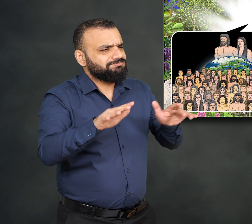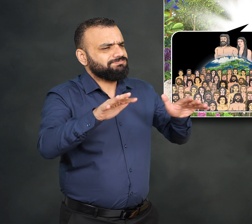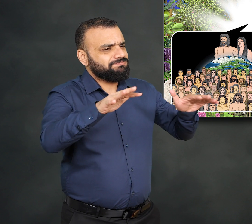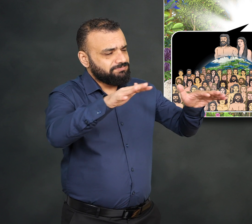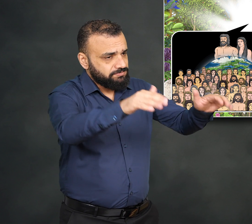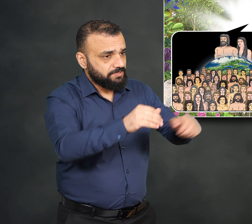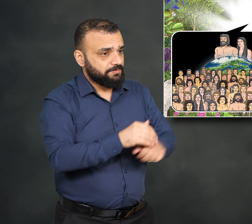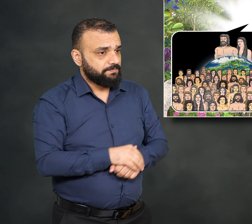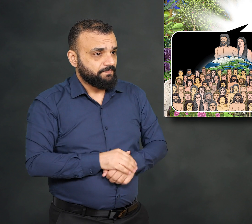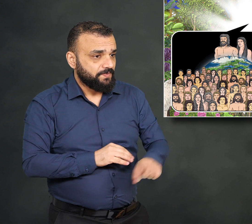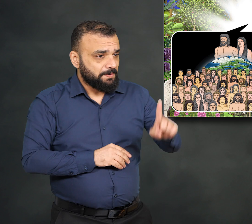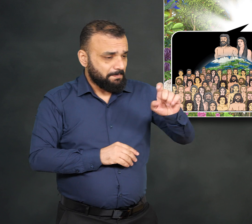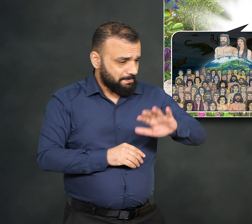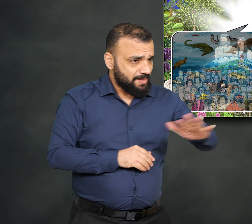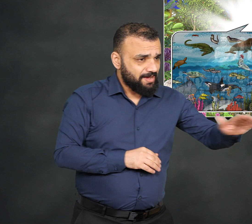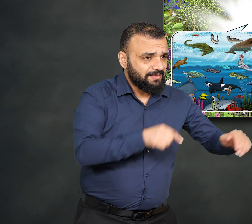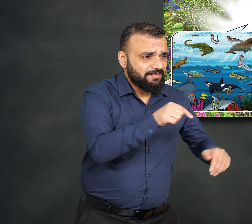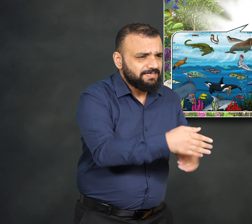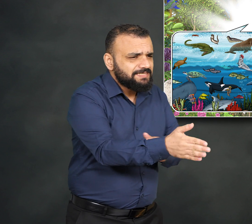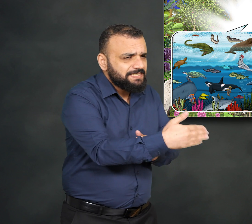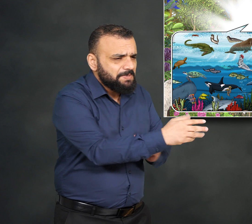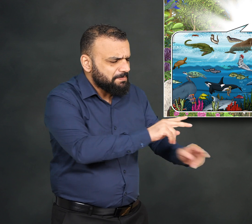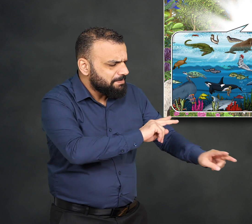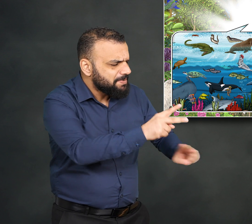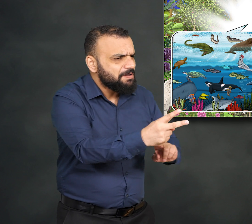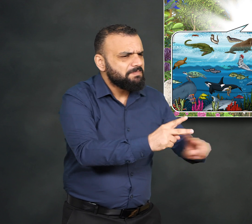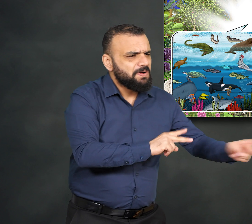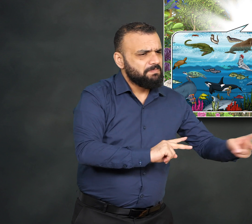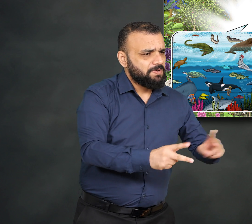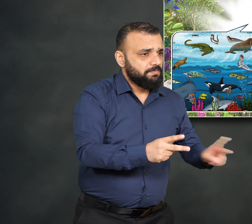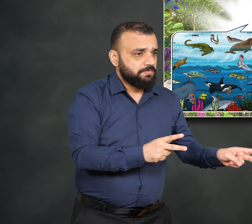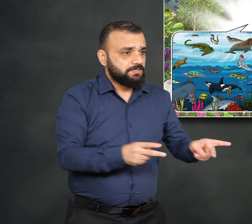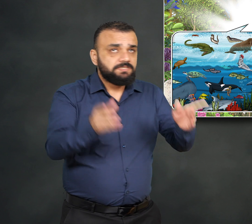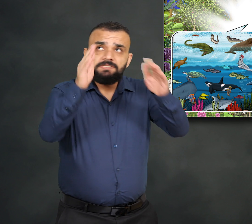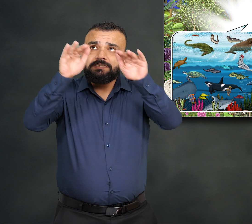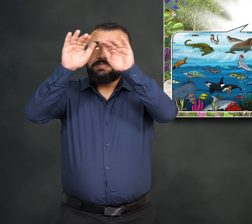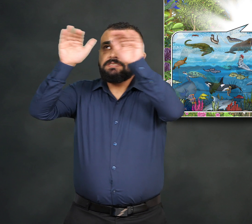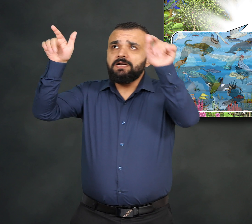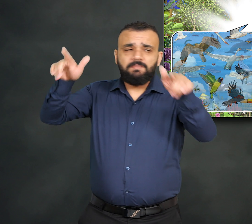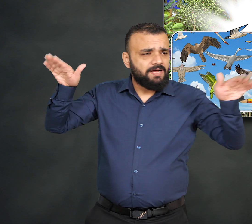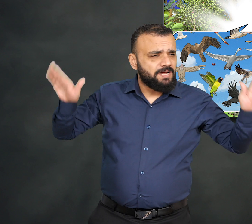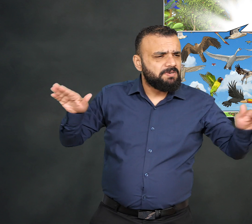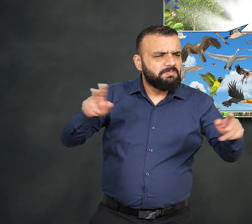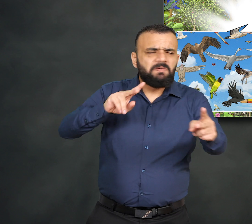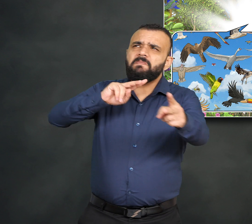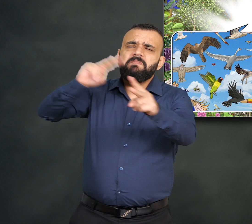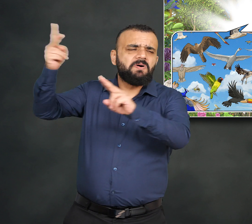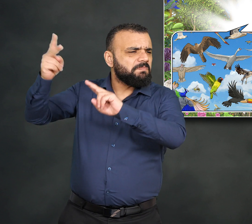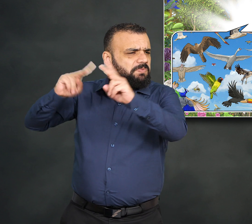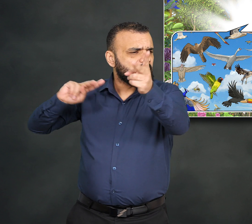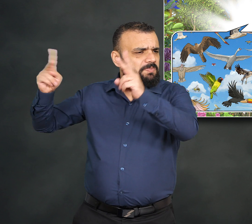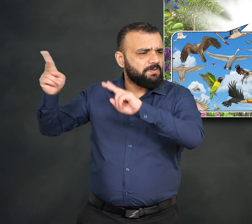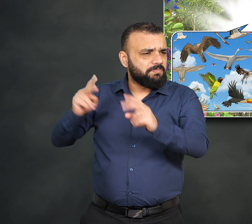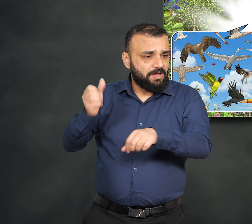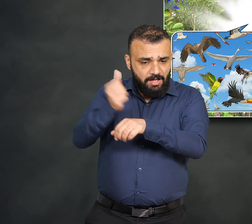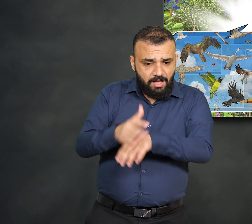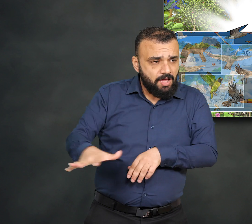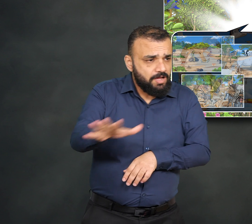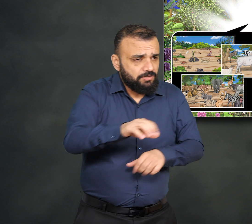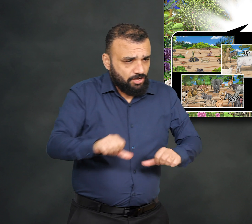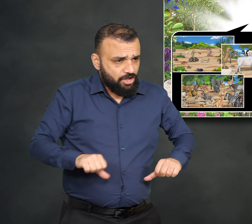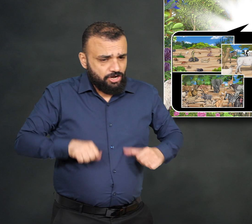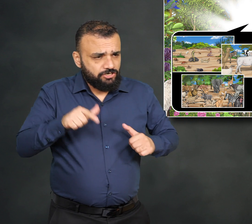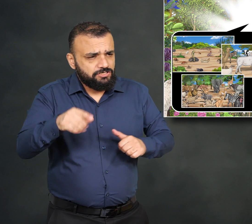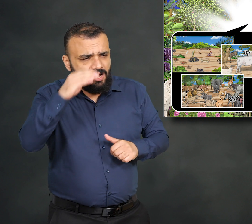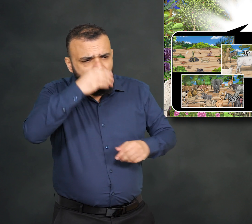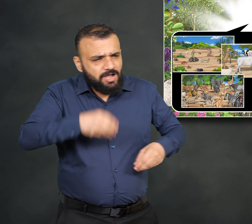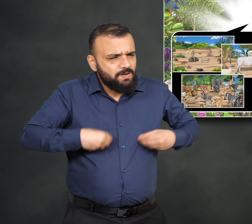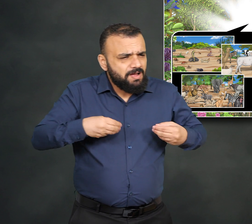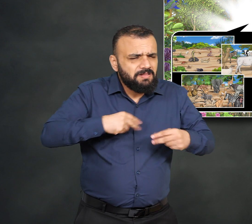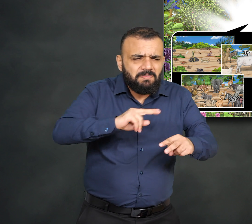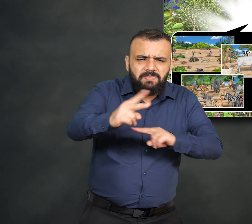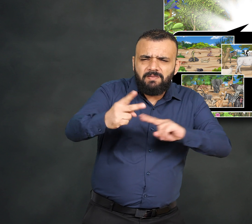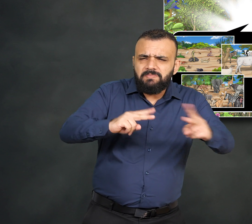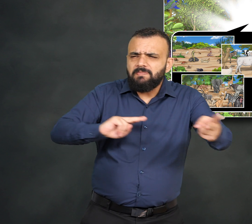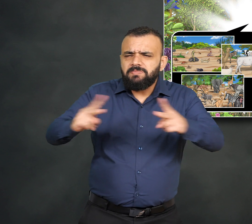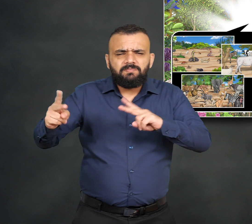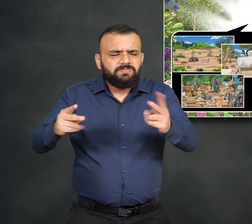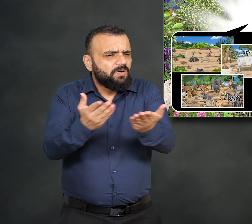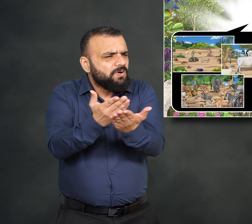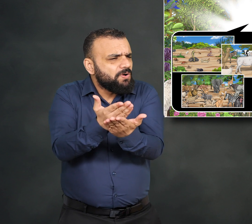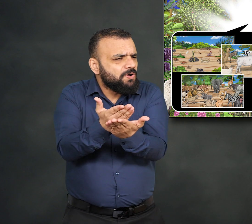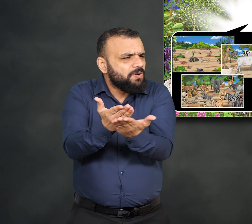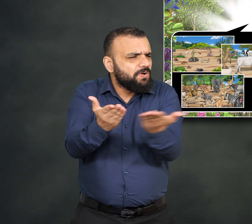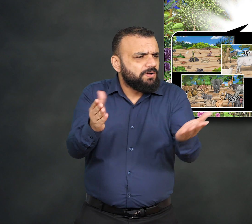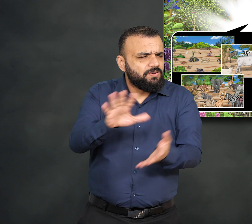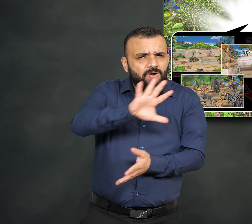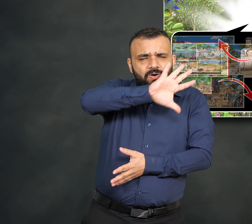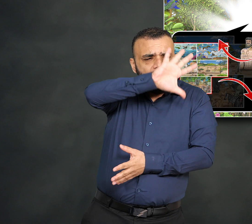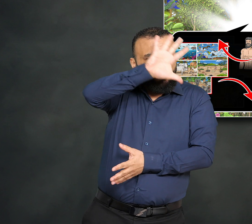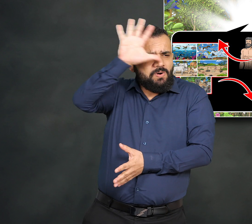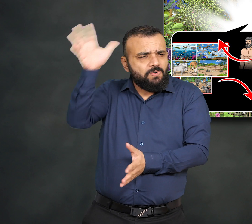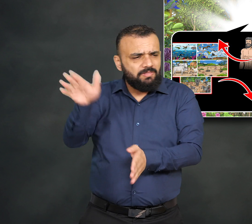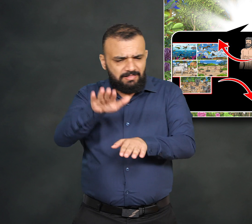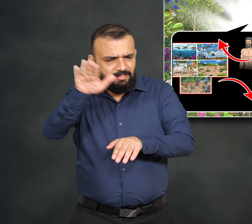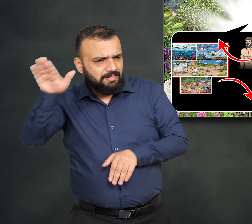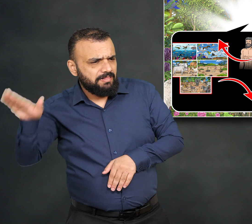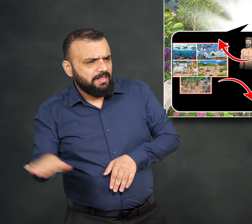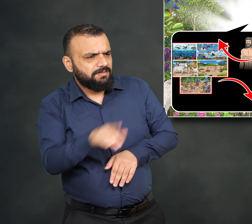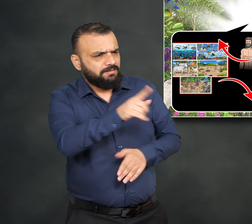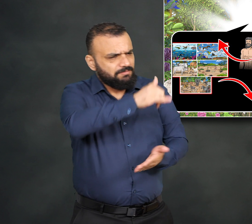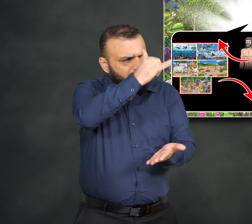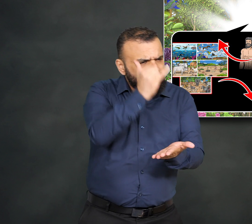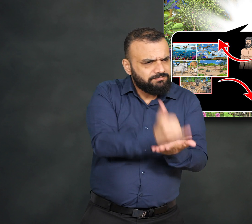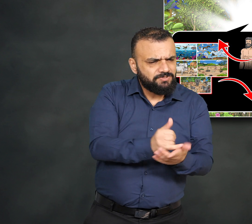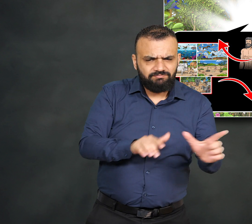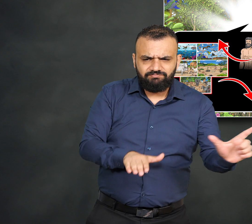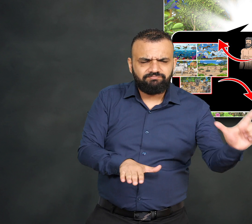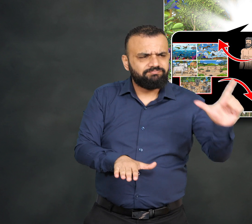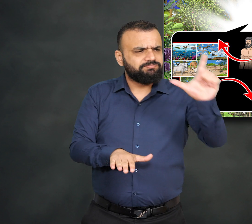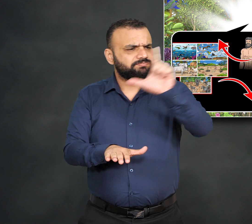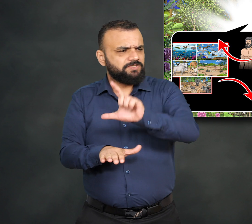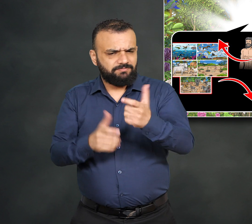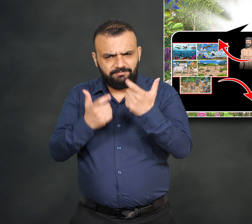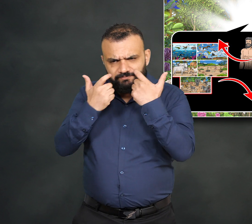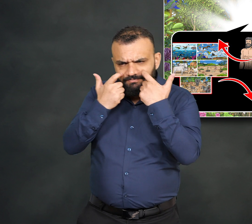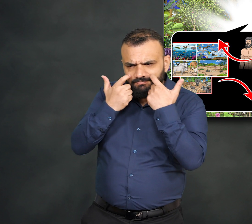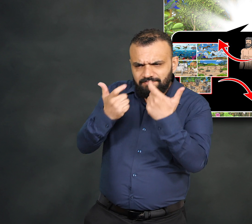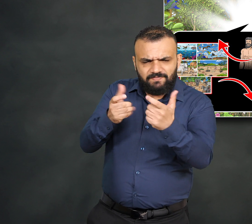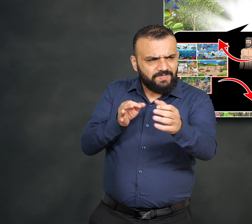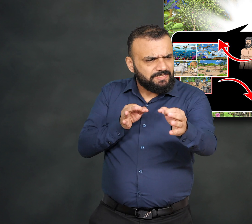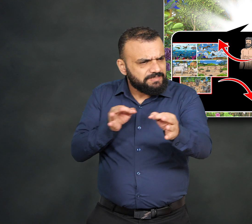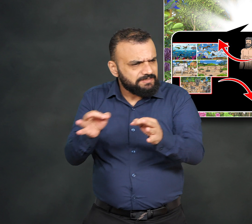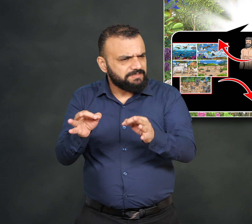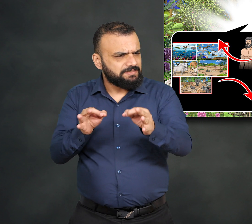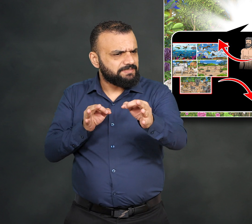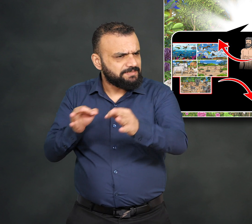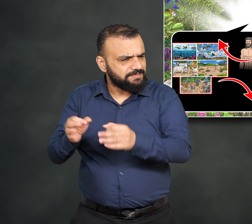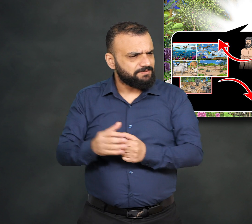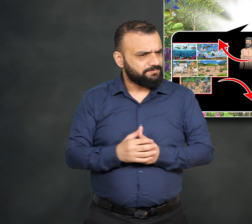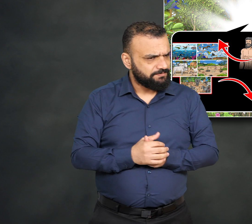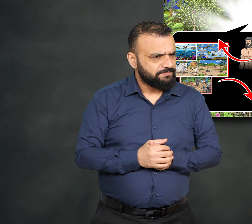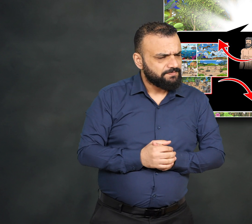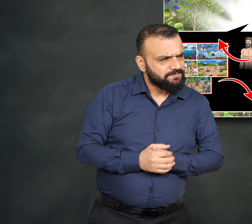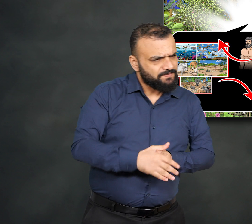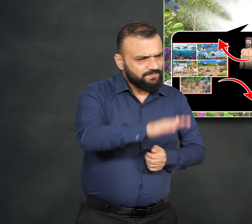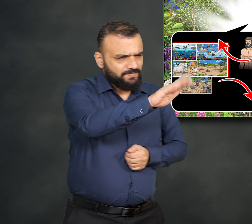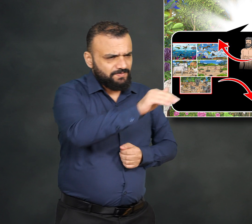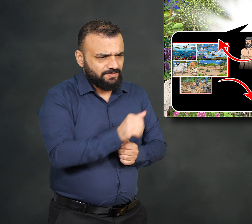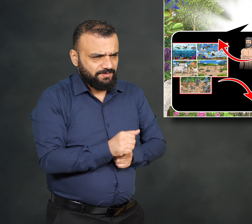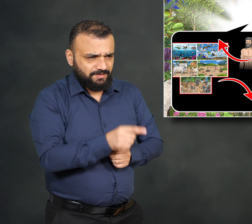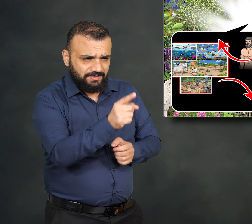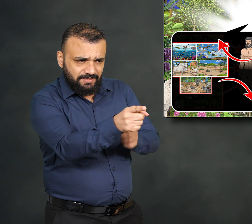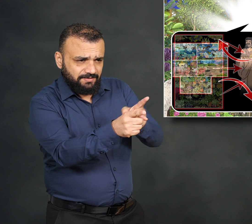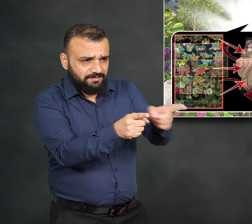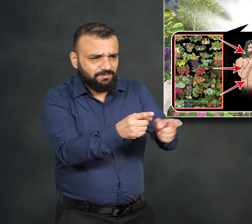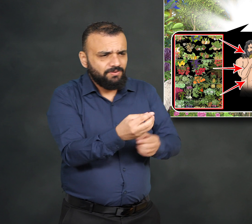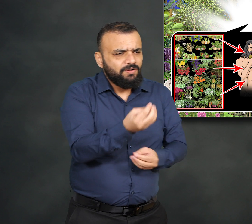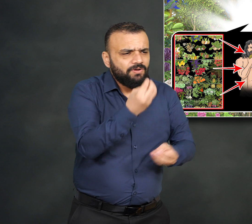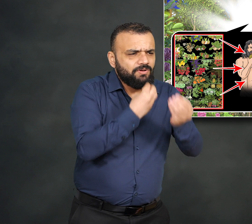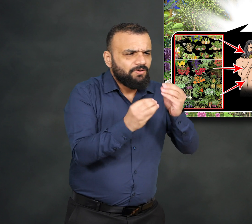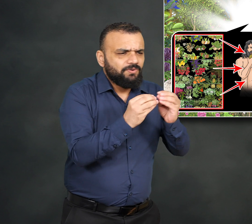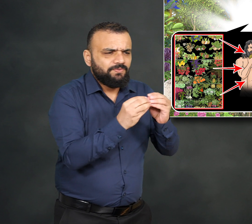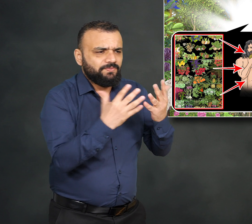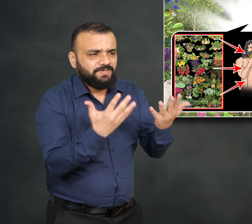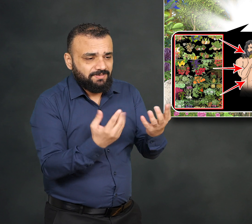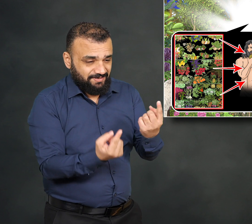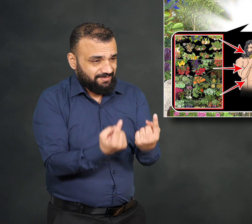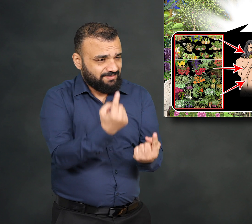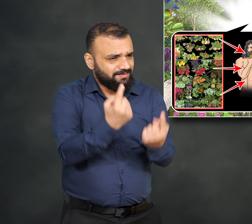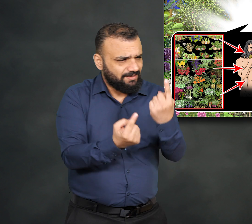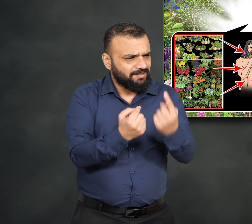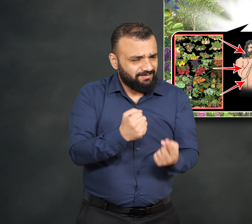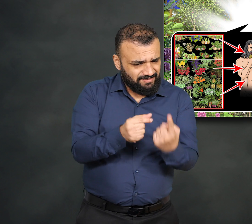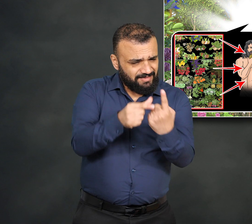rule over the fish of the sea and the birds of the air and every creature that crawls upon the earth.”